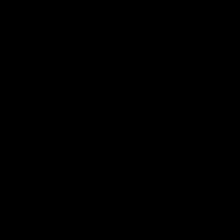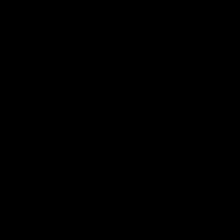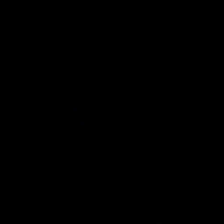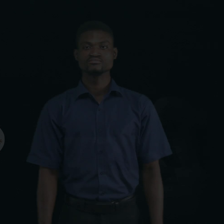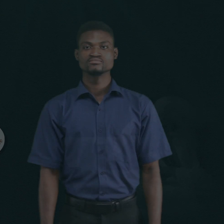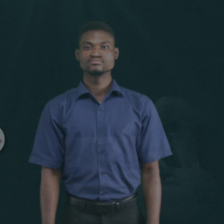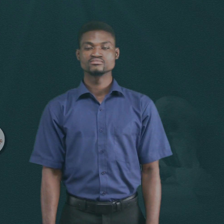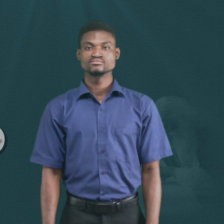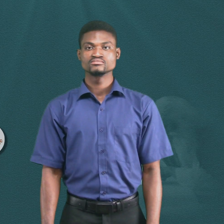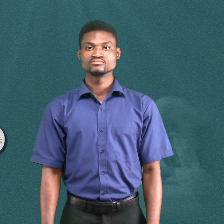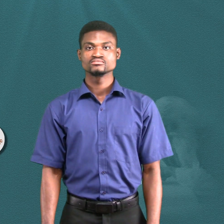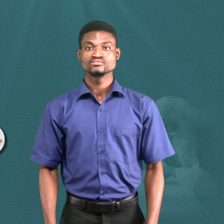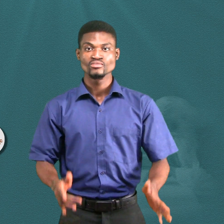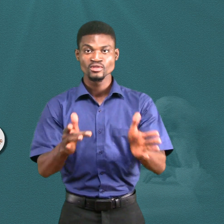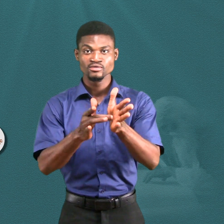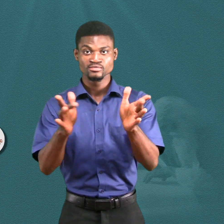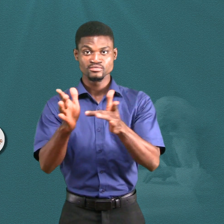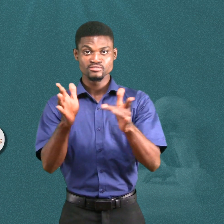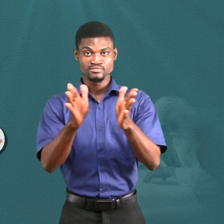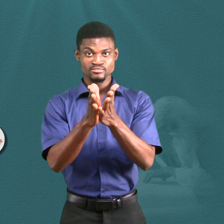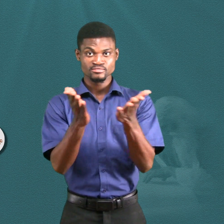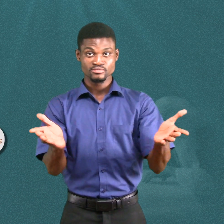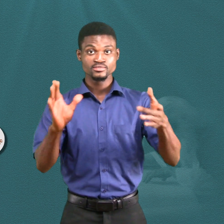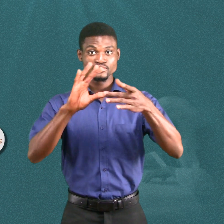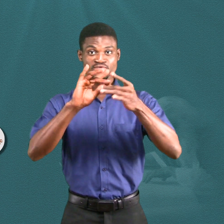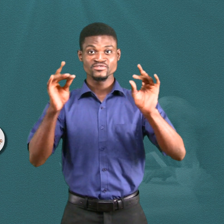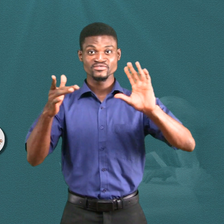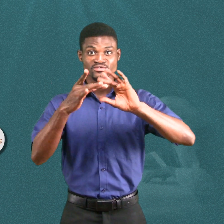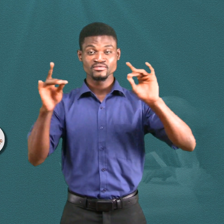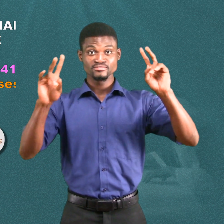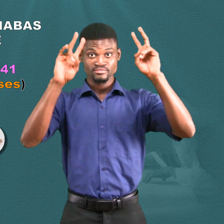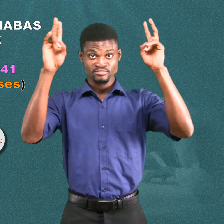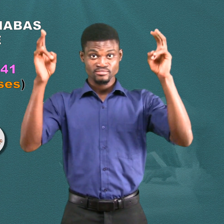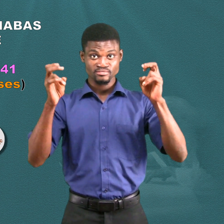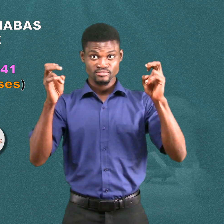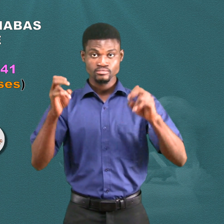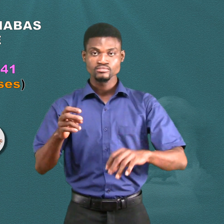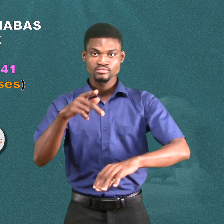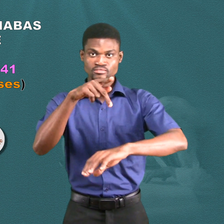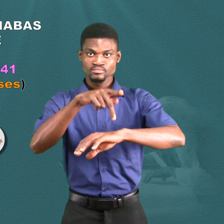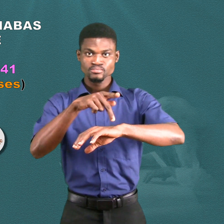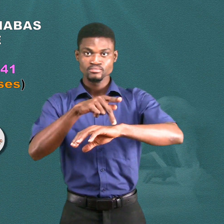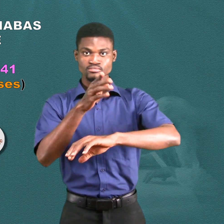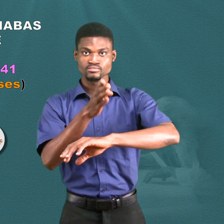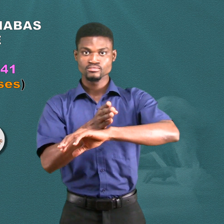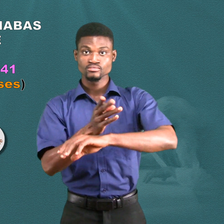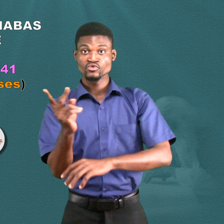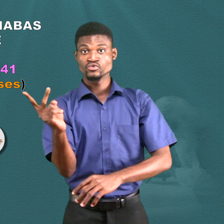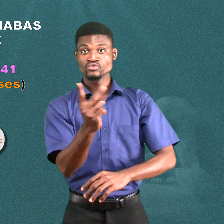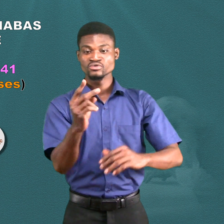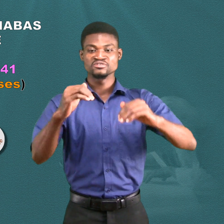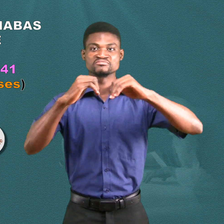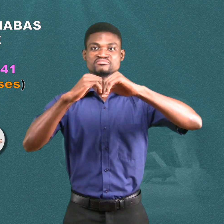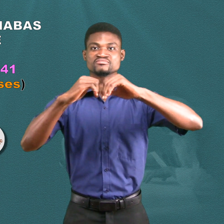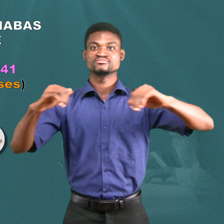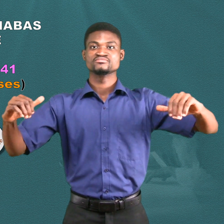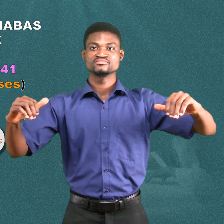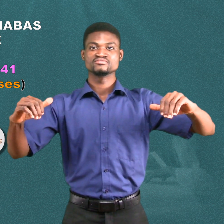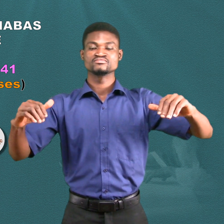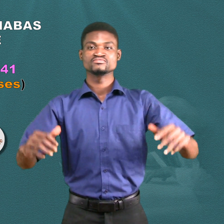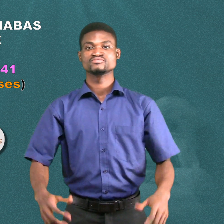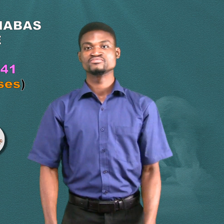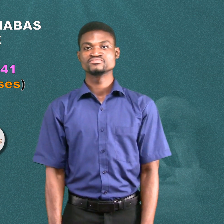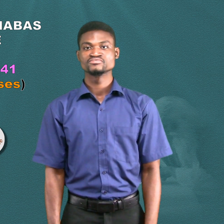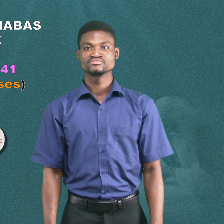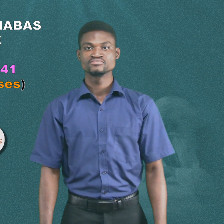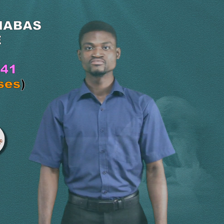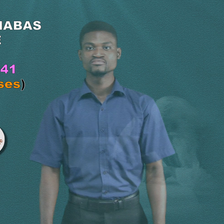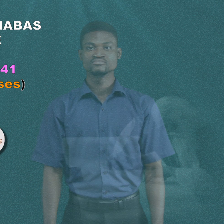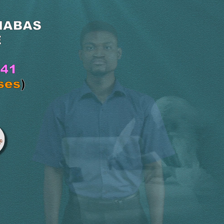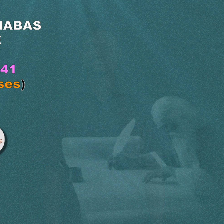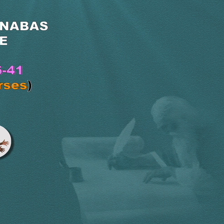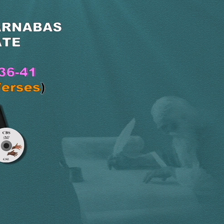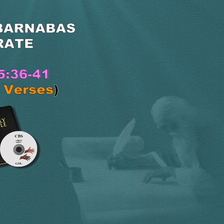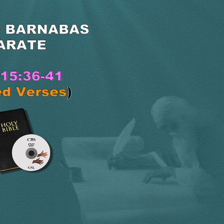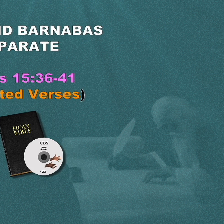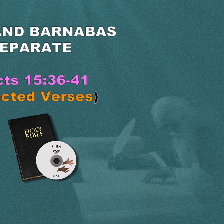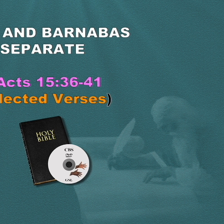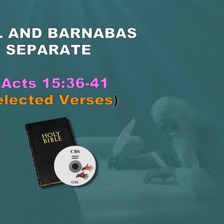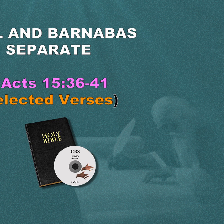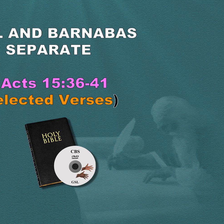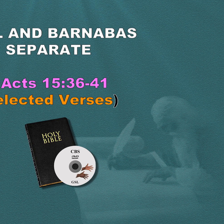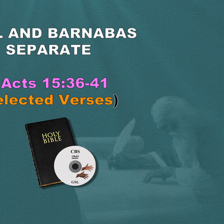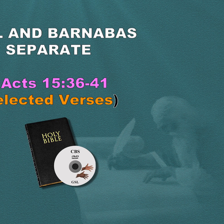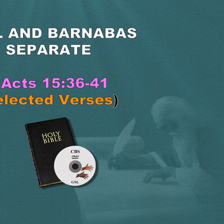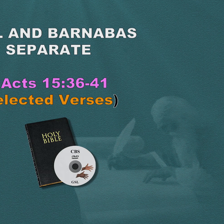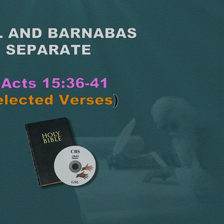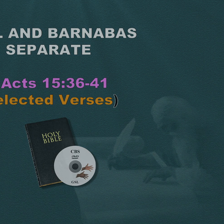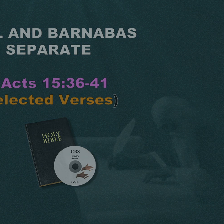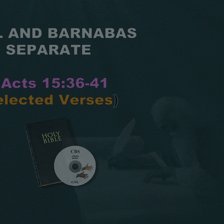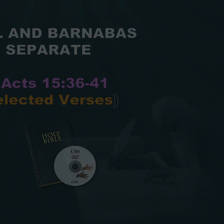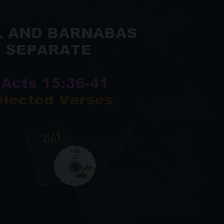Paul and Barnabas separate